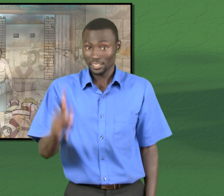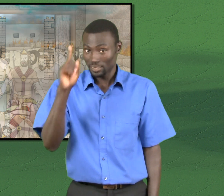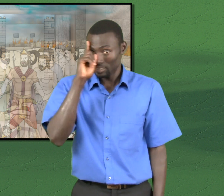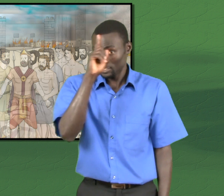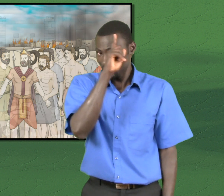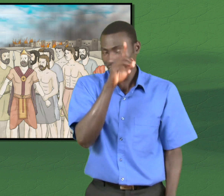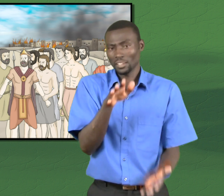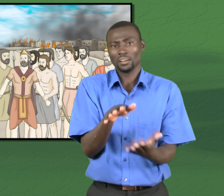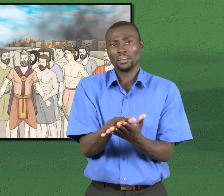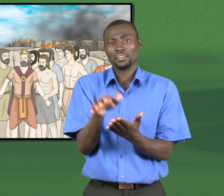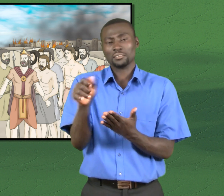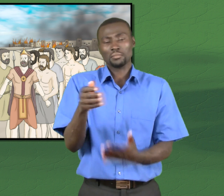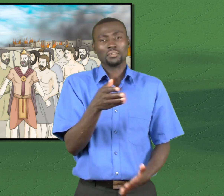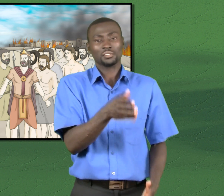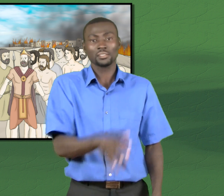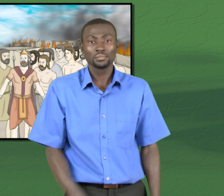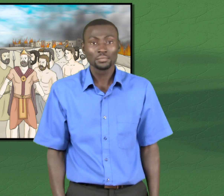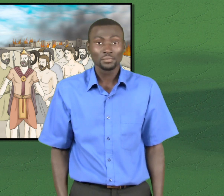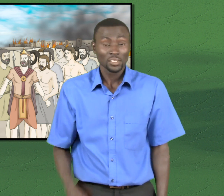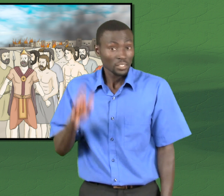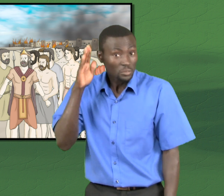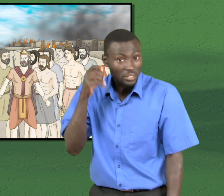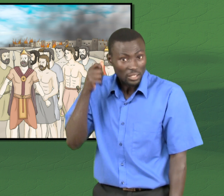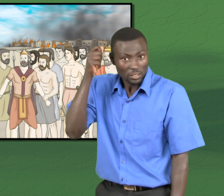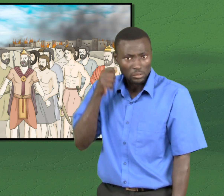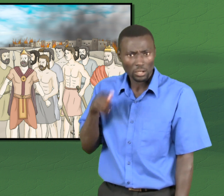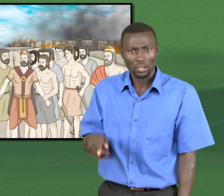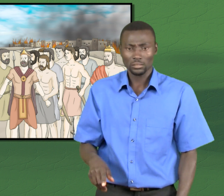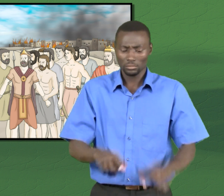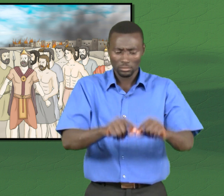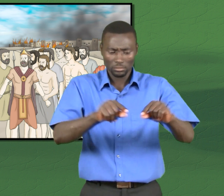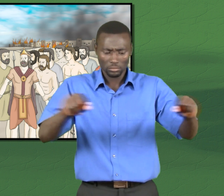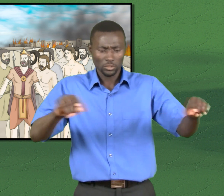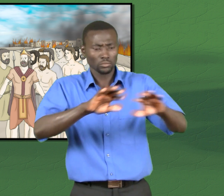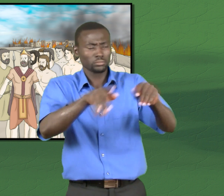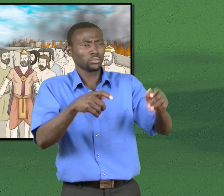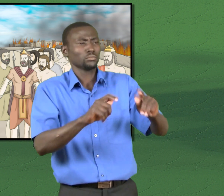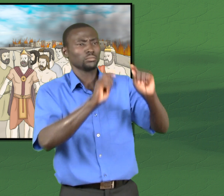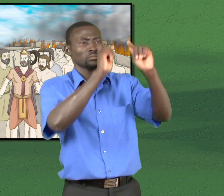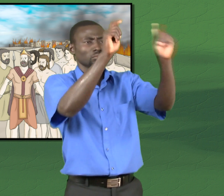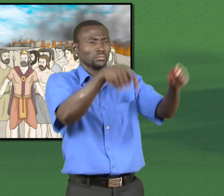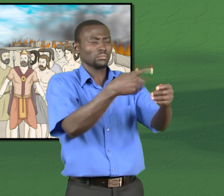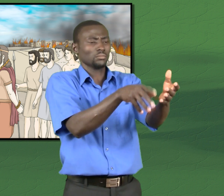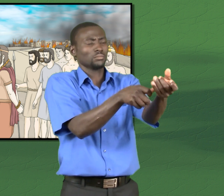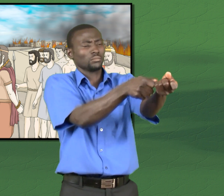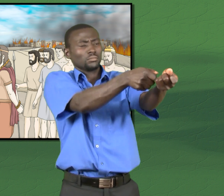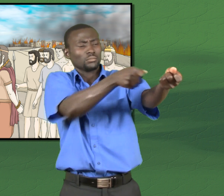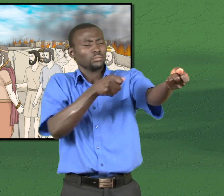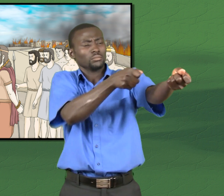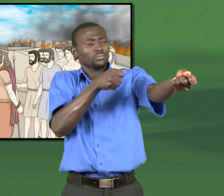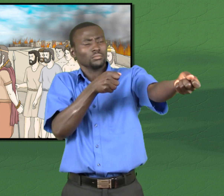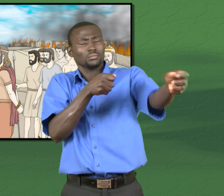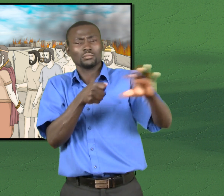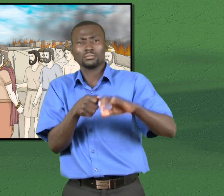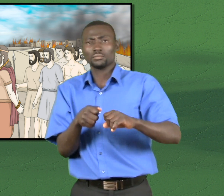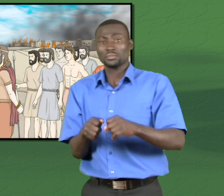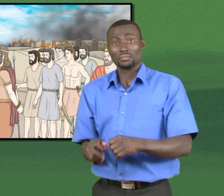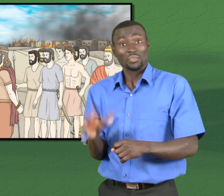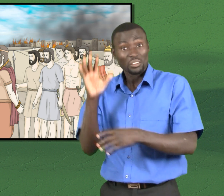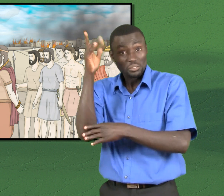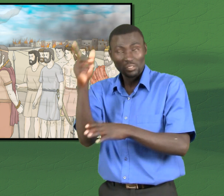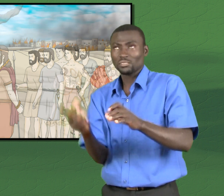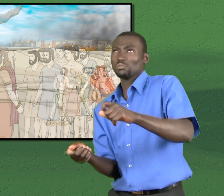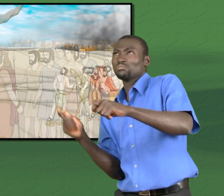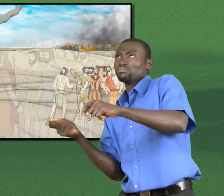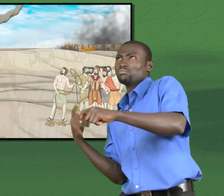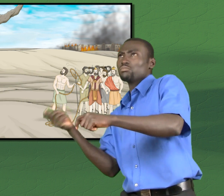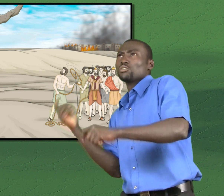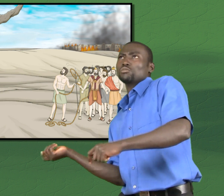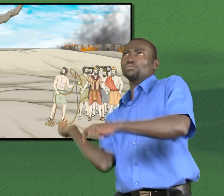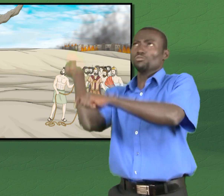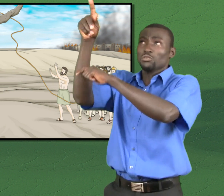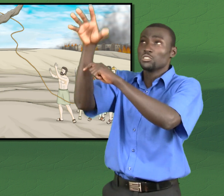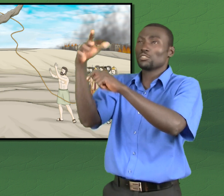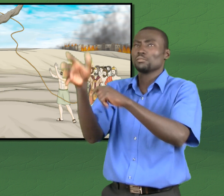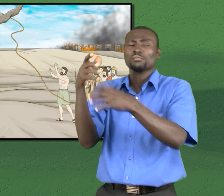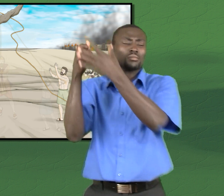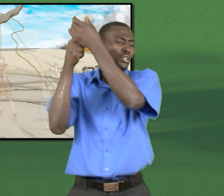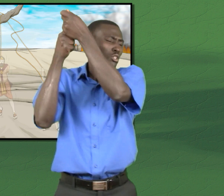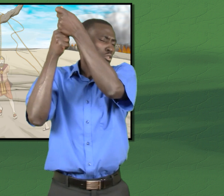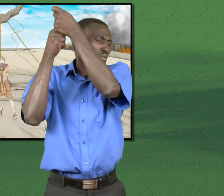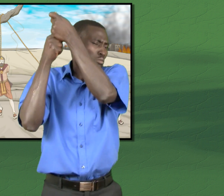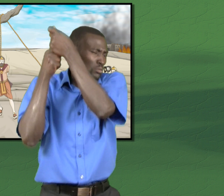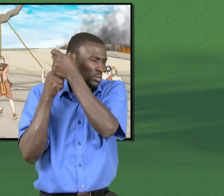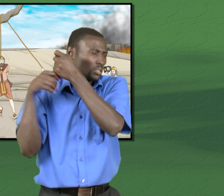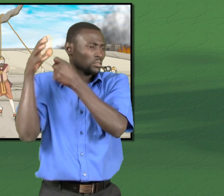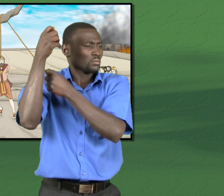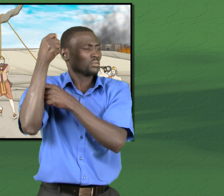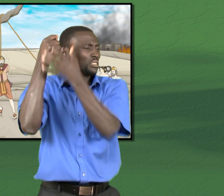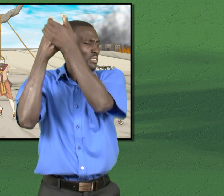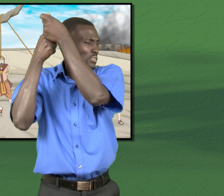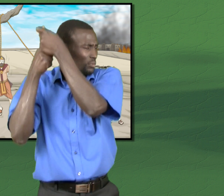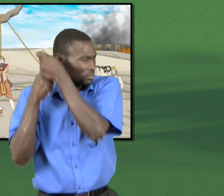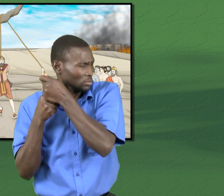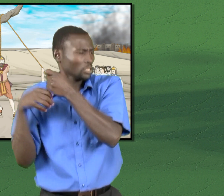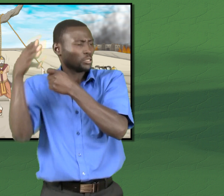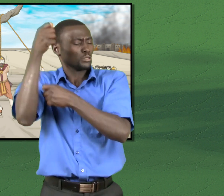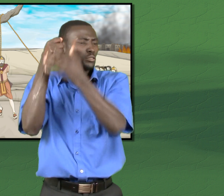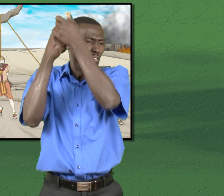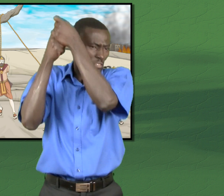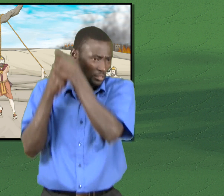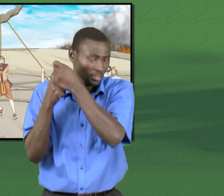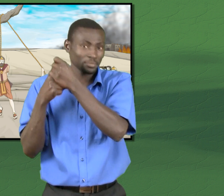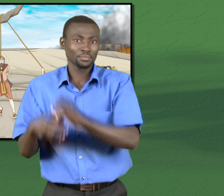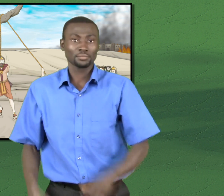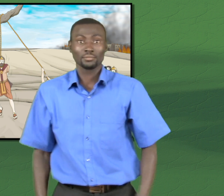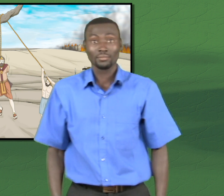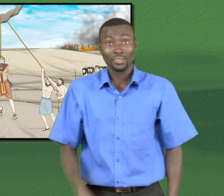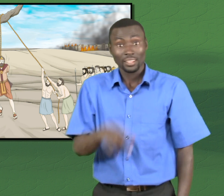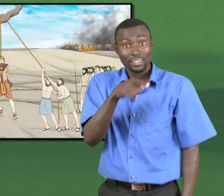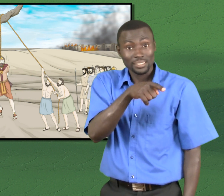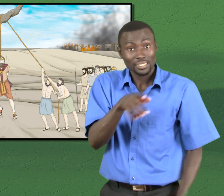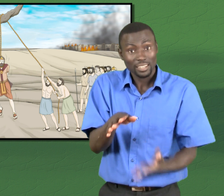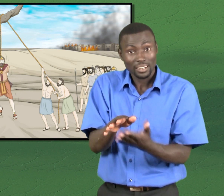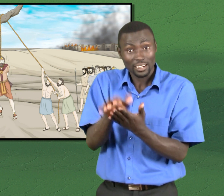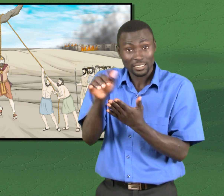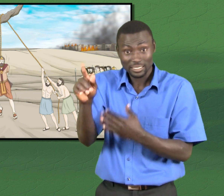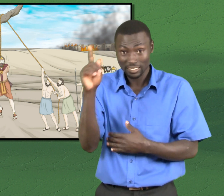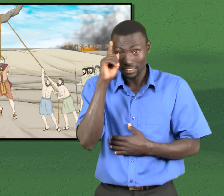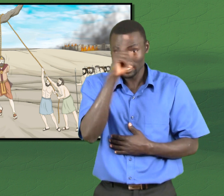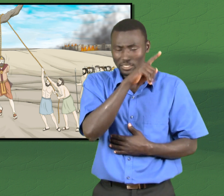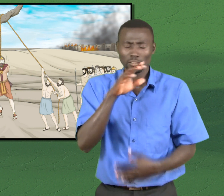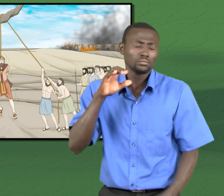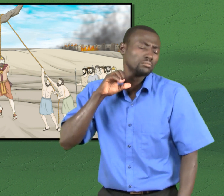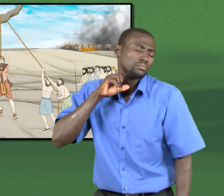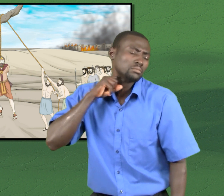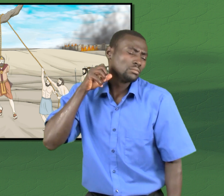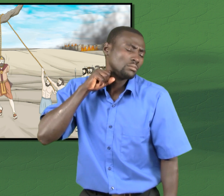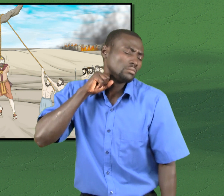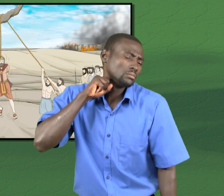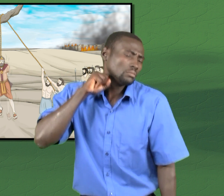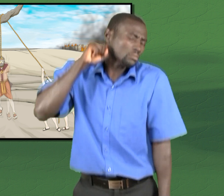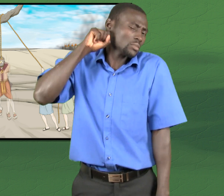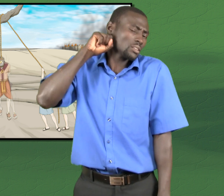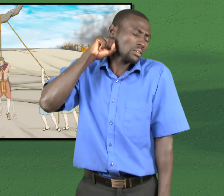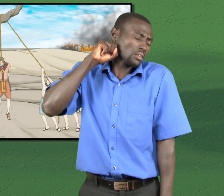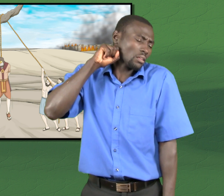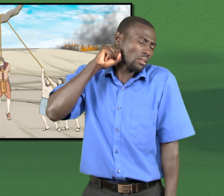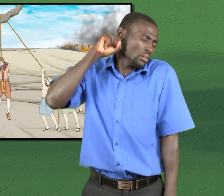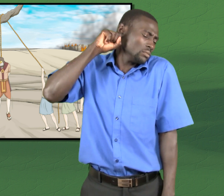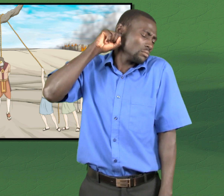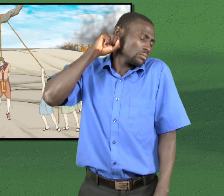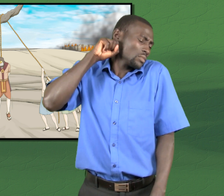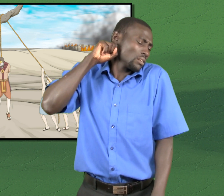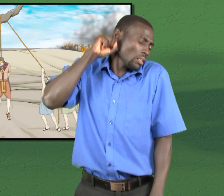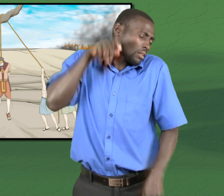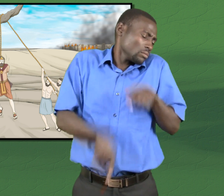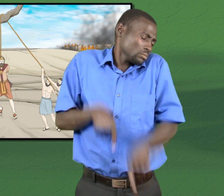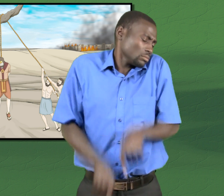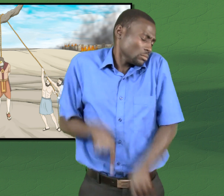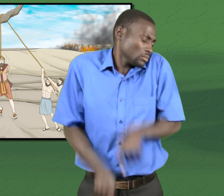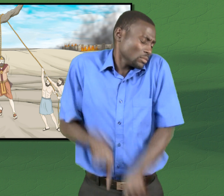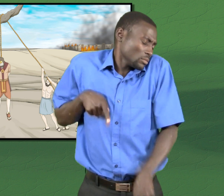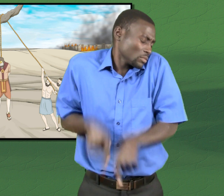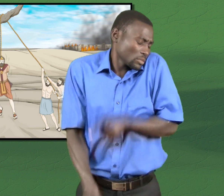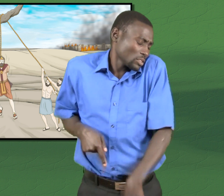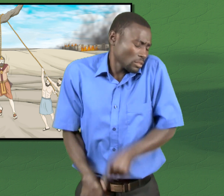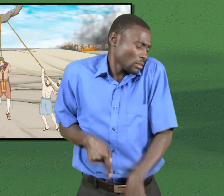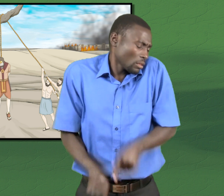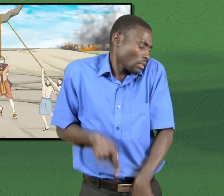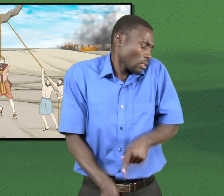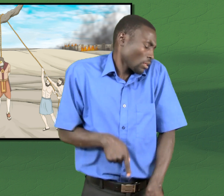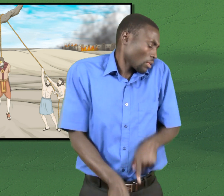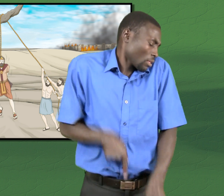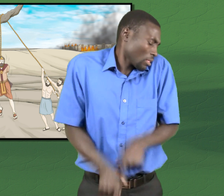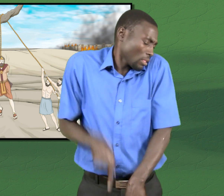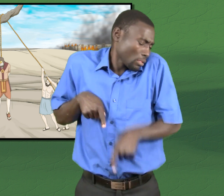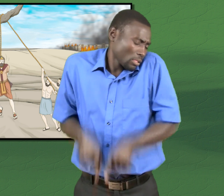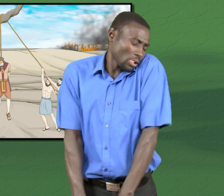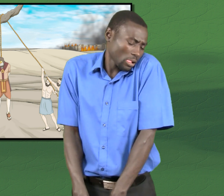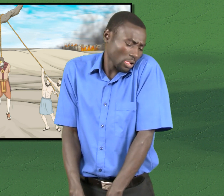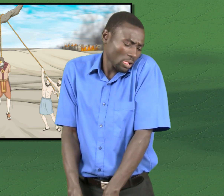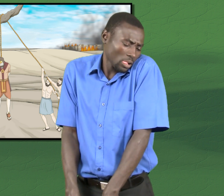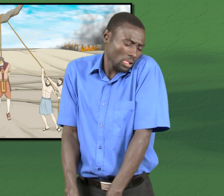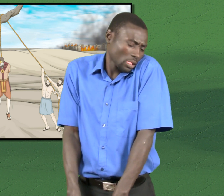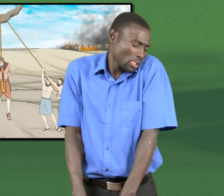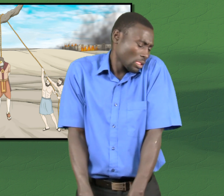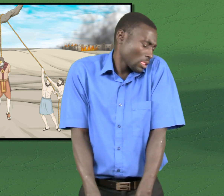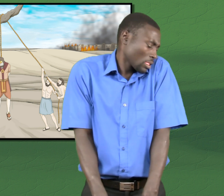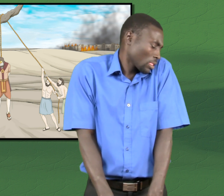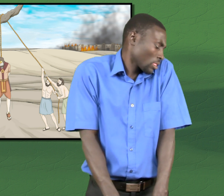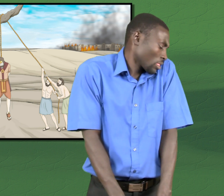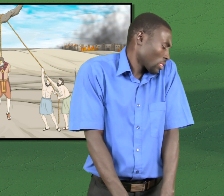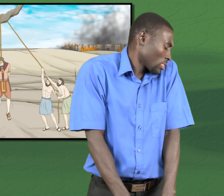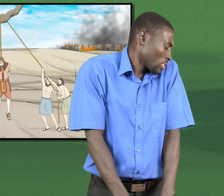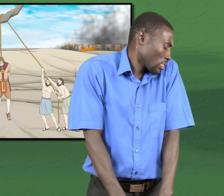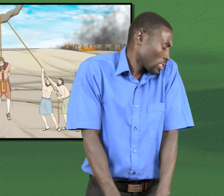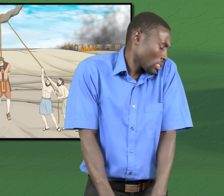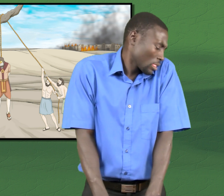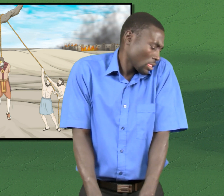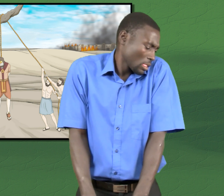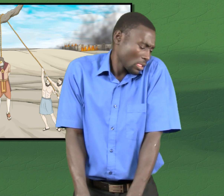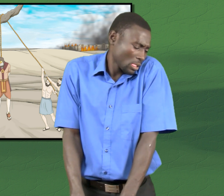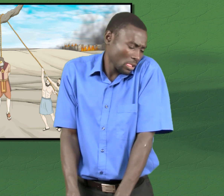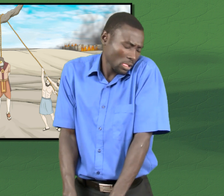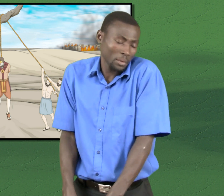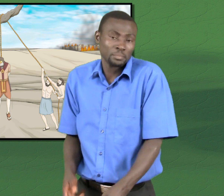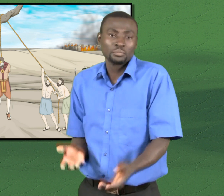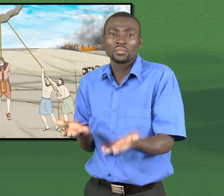So Joshua burned Ai and made it a permanent heap of ruins, a desolation to this day.